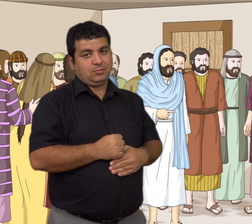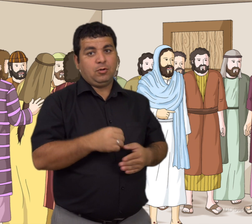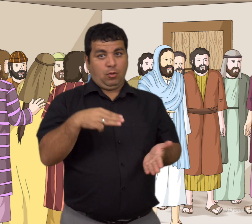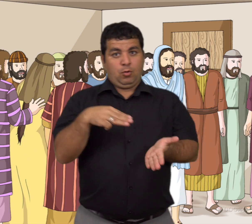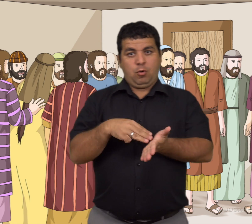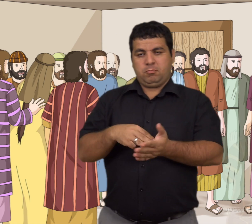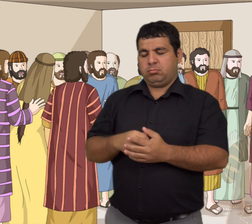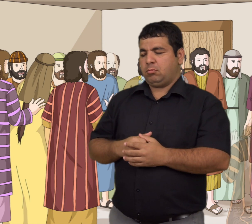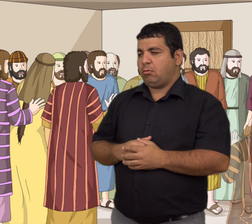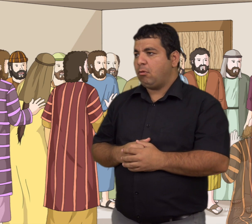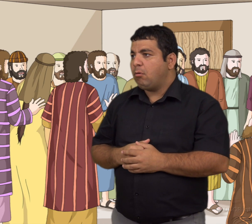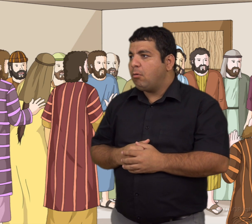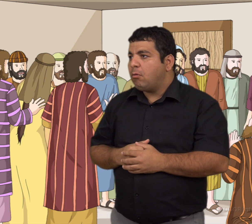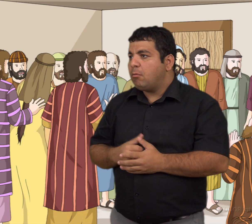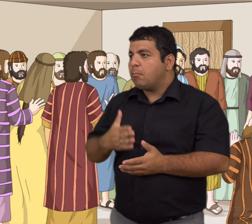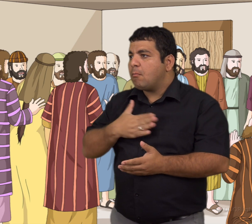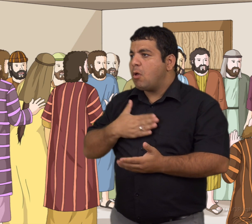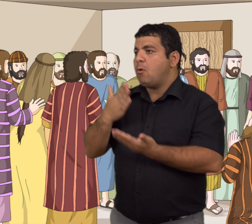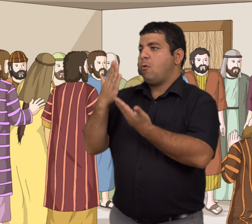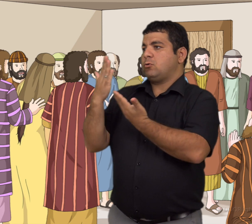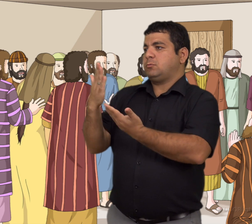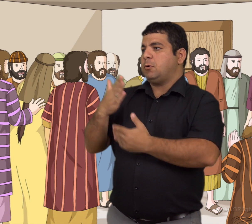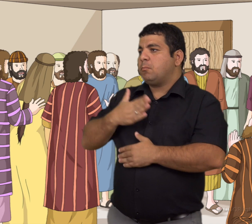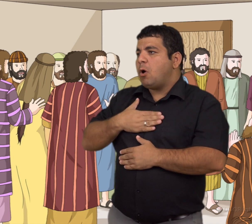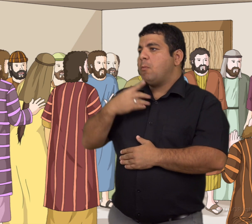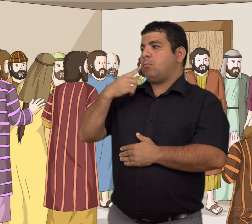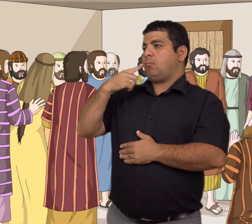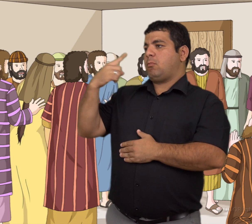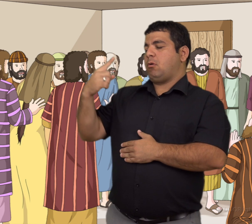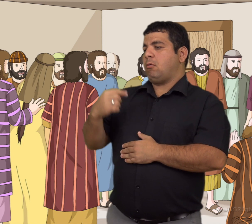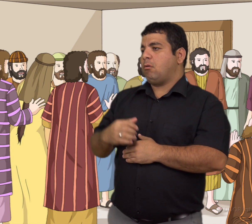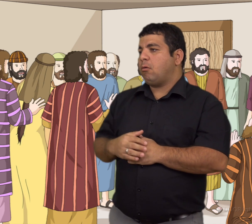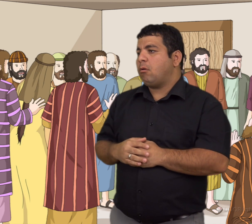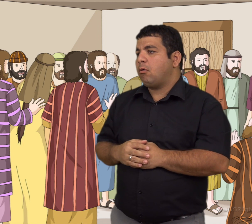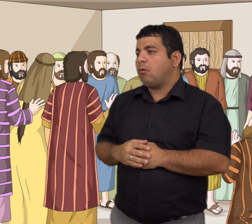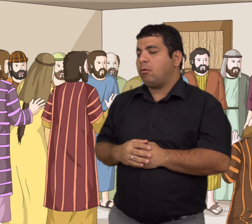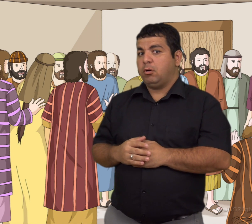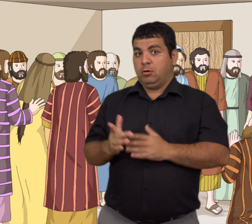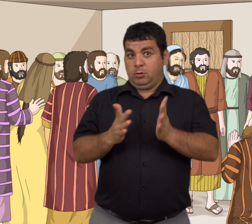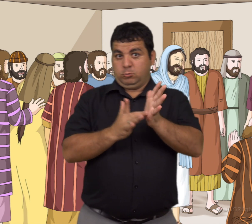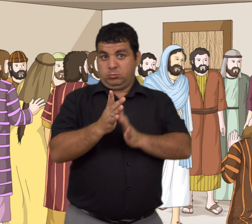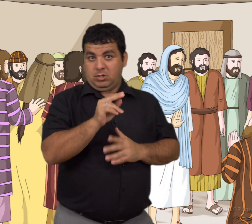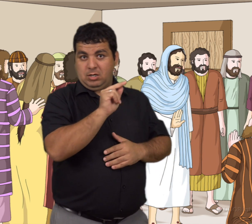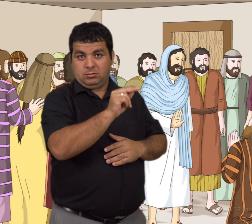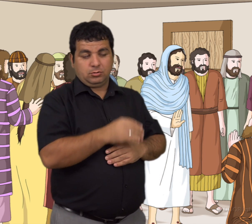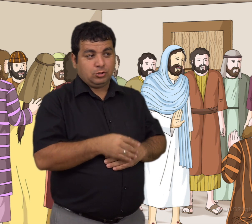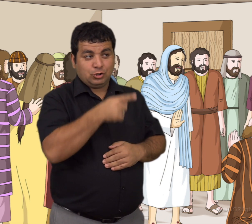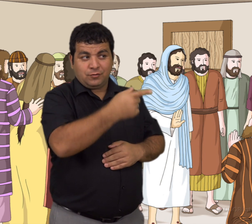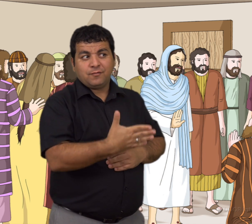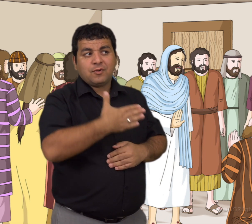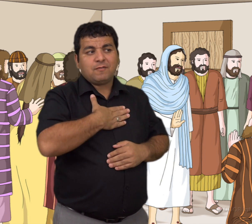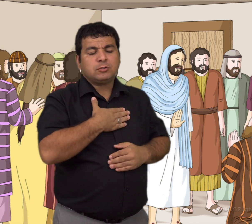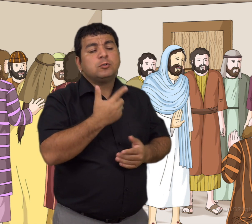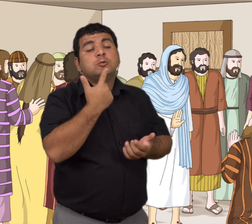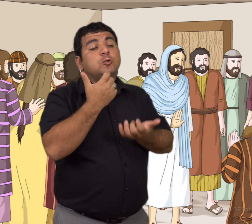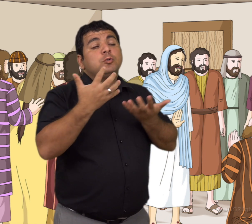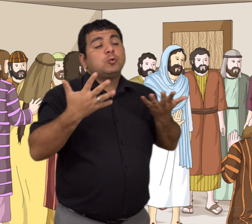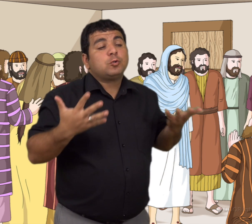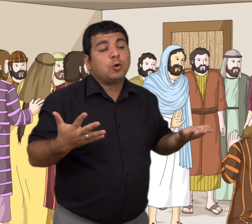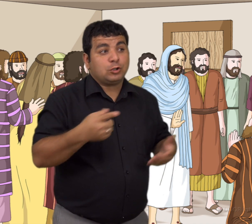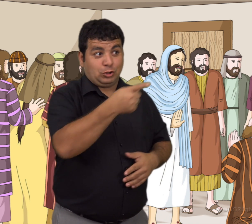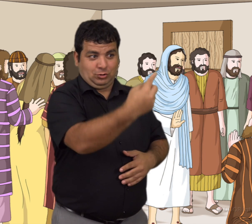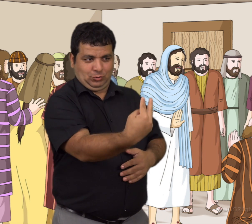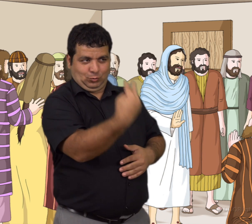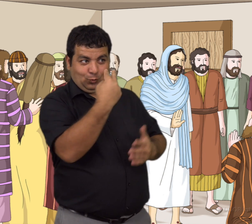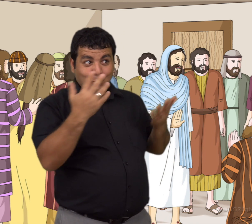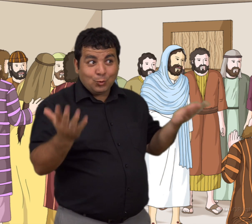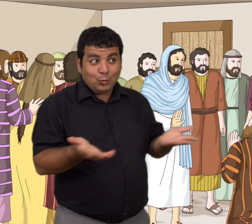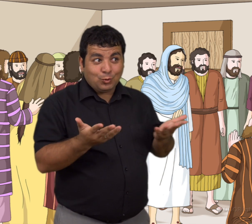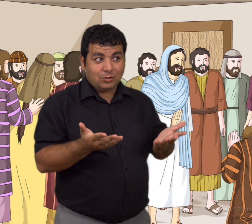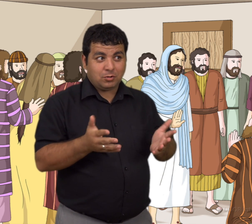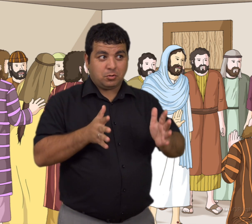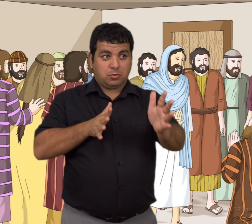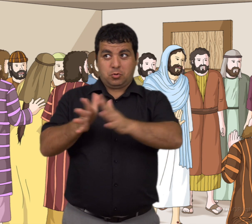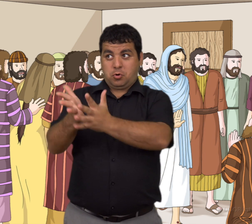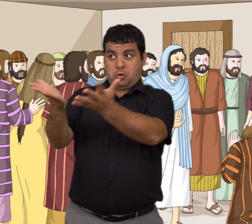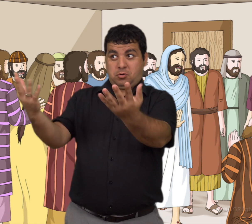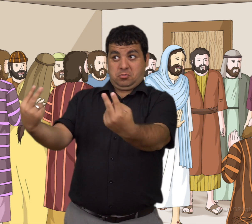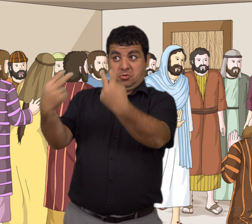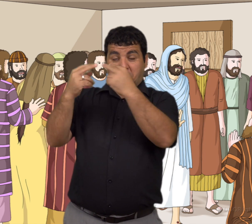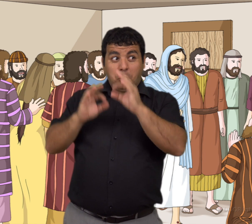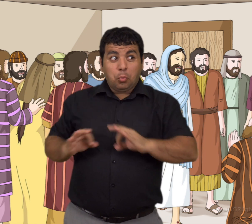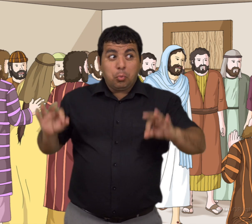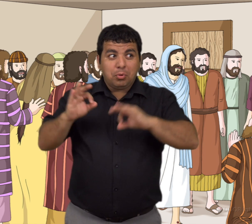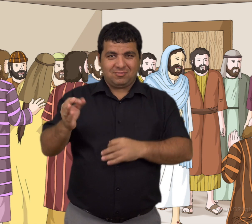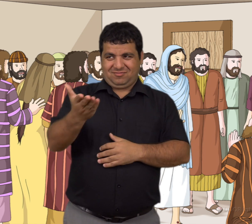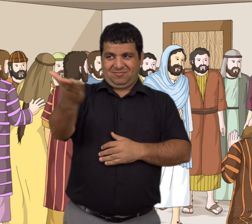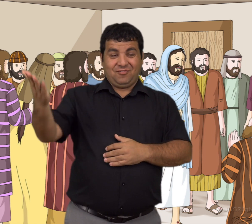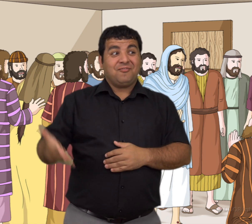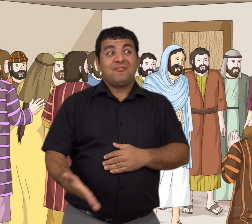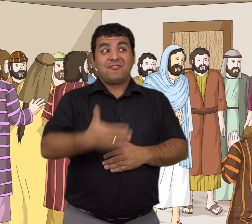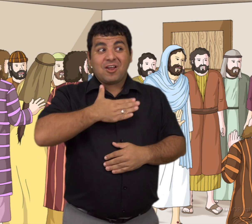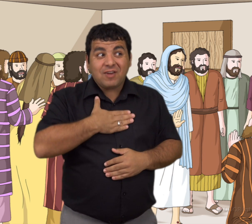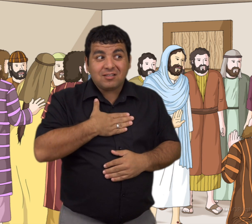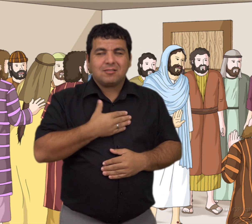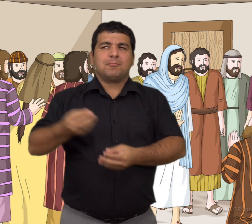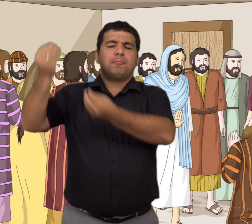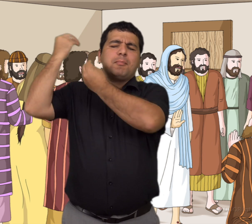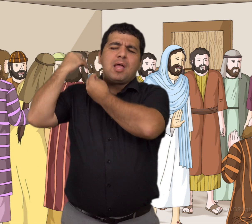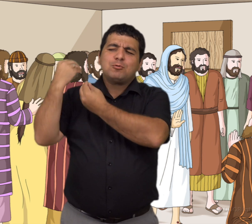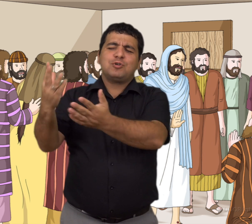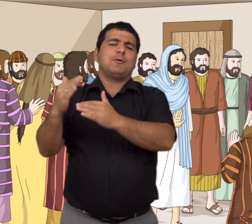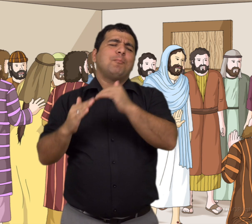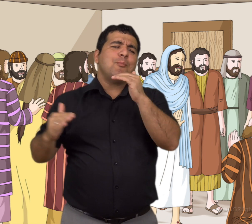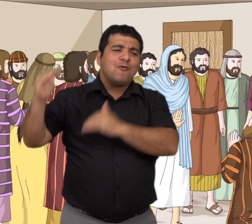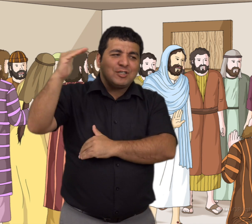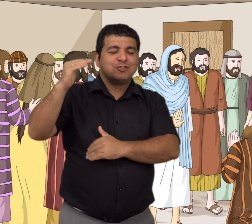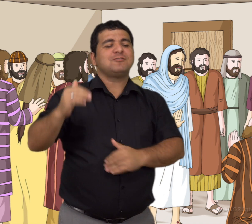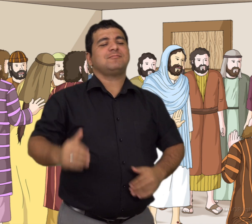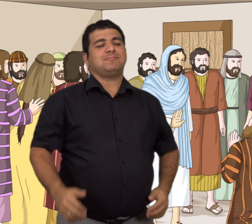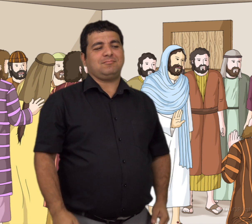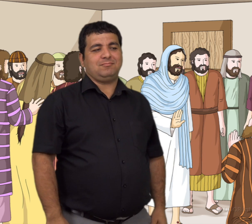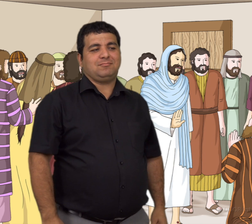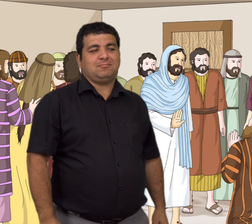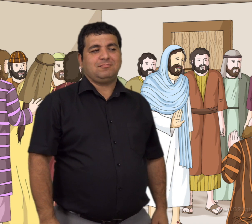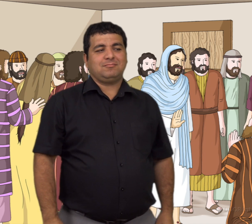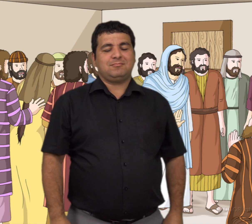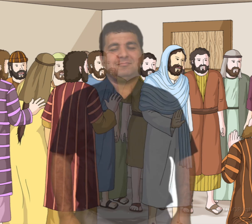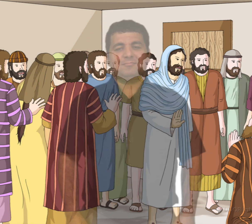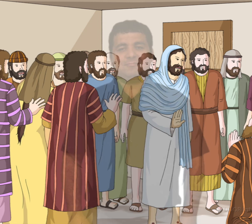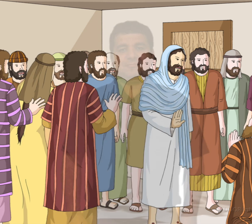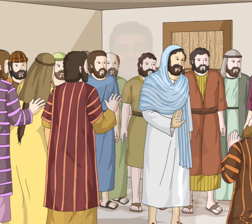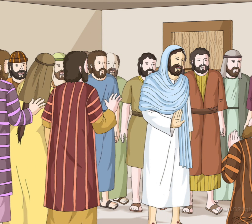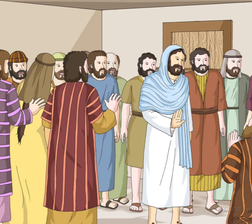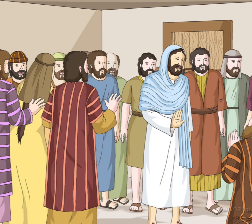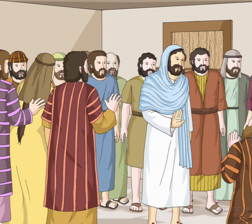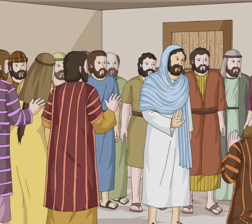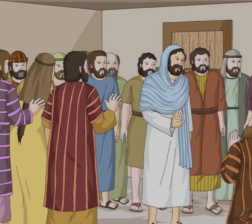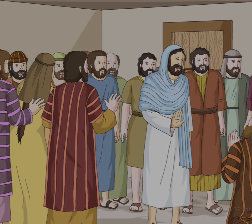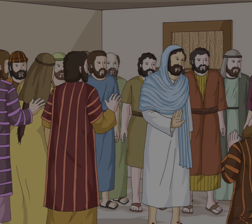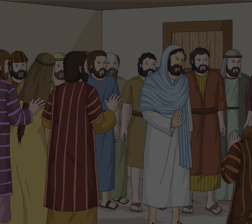Thomas replied, “My Lord and my God!” Jesus said to him, “Because you have seen Me, you have believed; blessed are those who have not seen and yet have believed.”